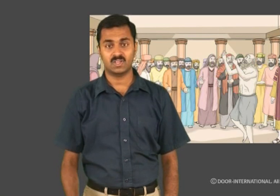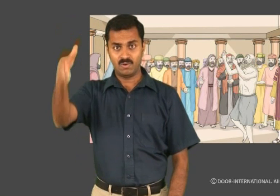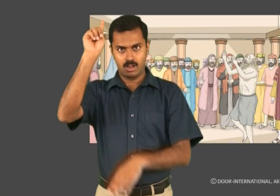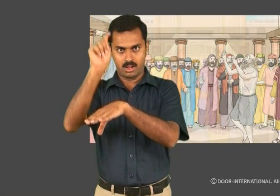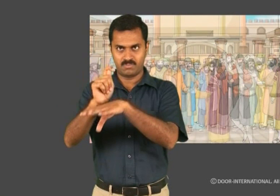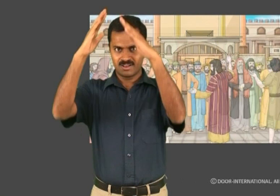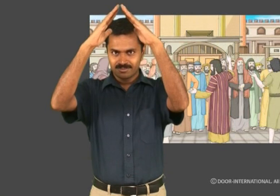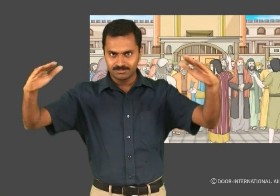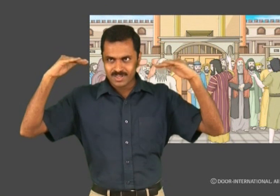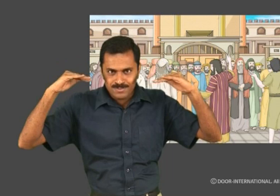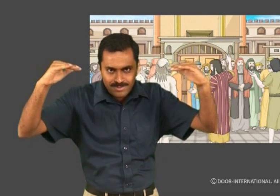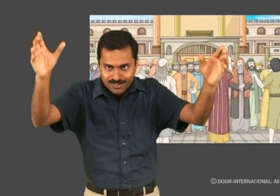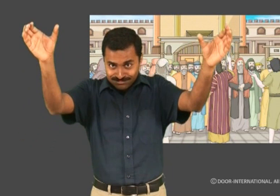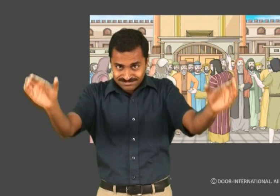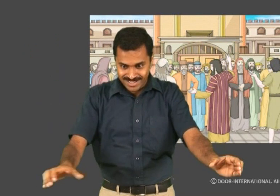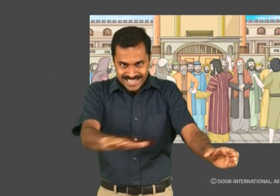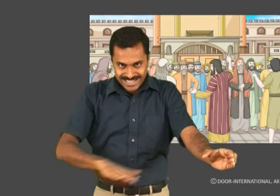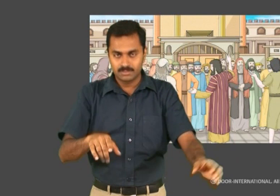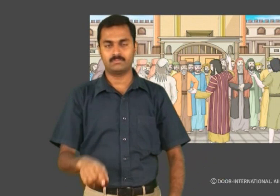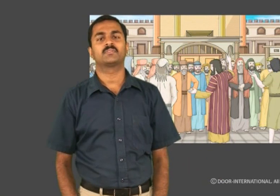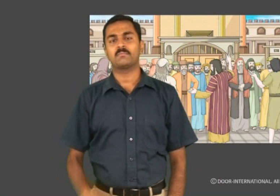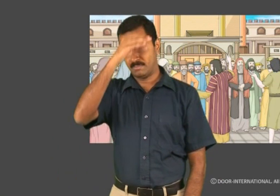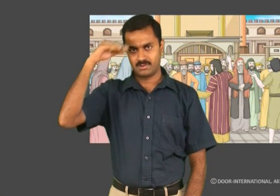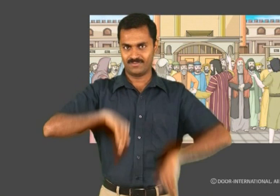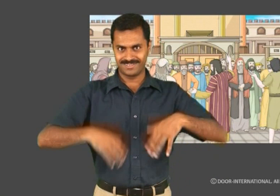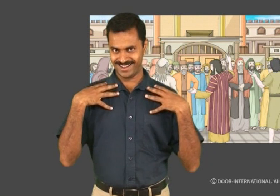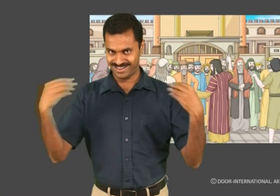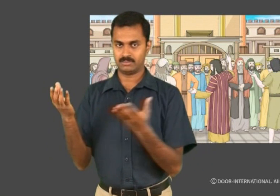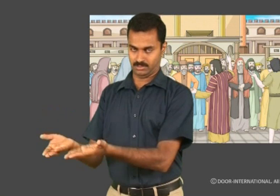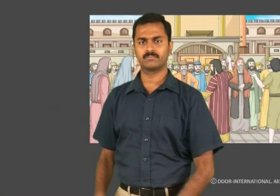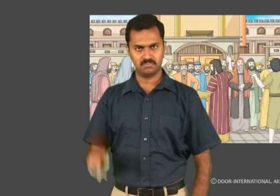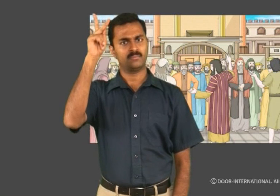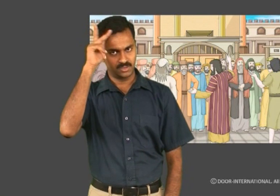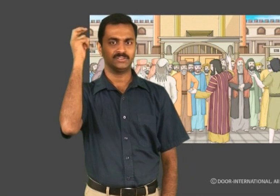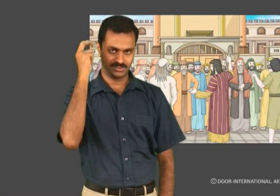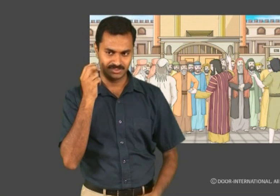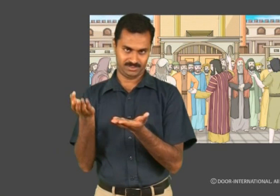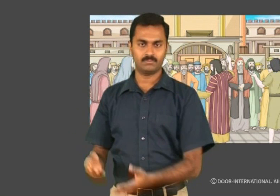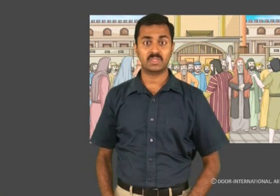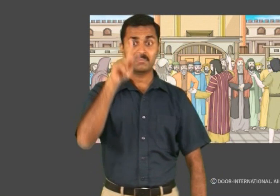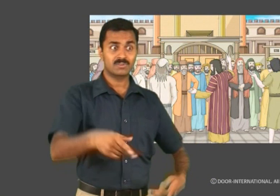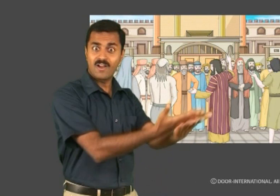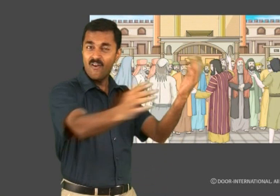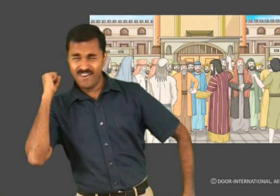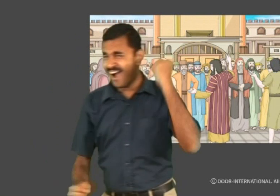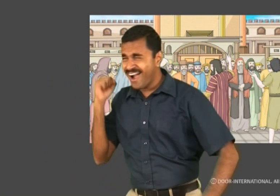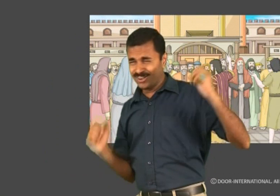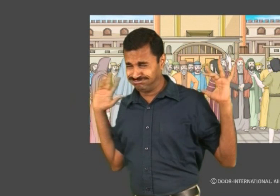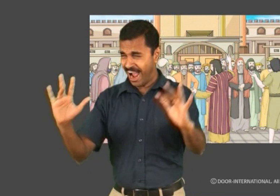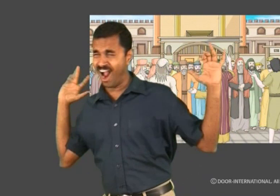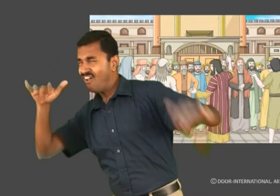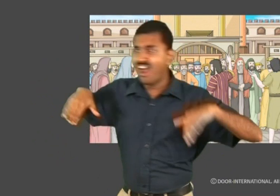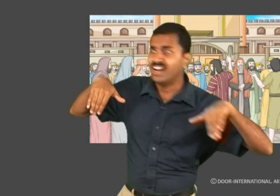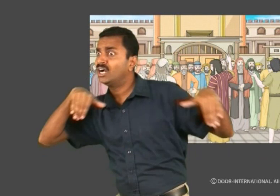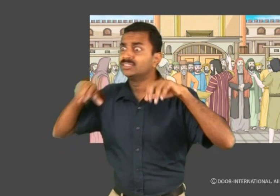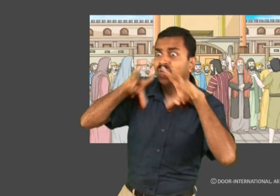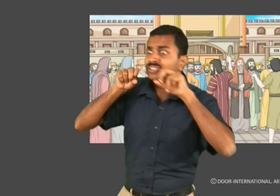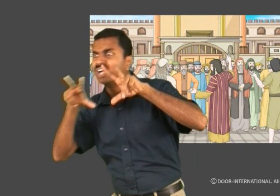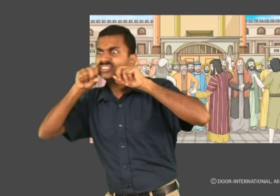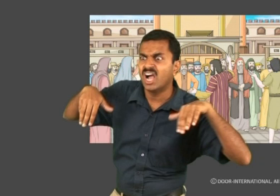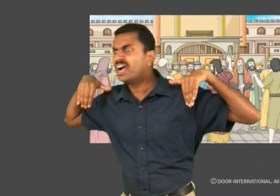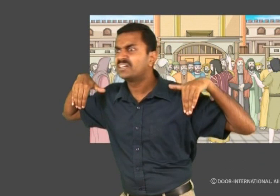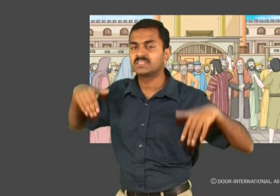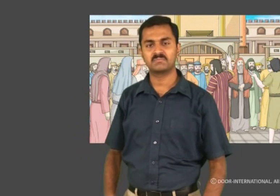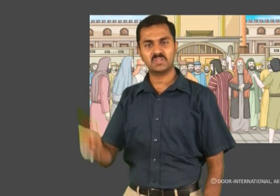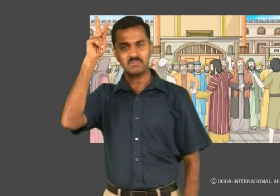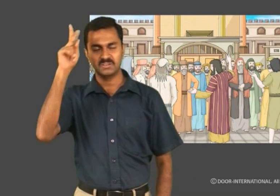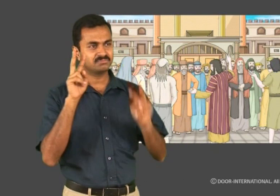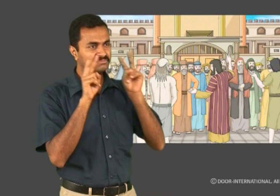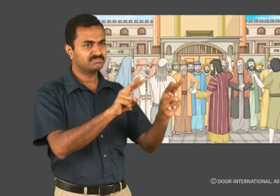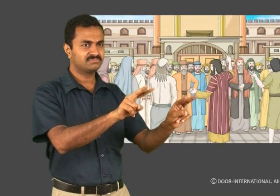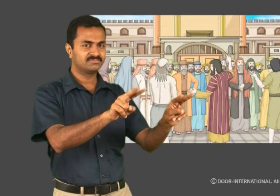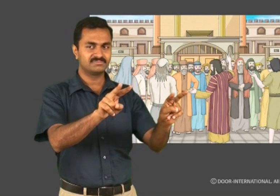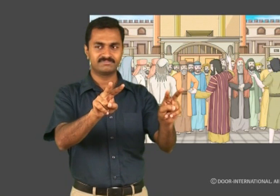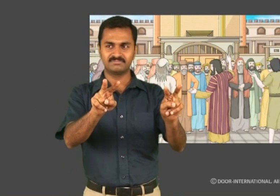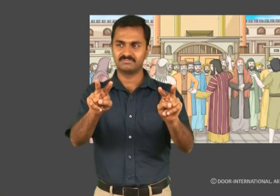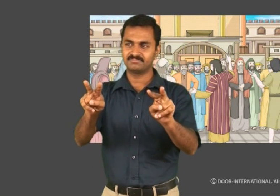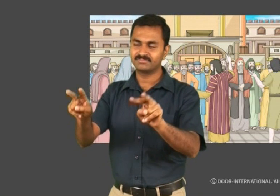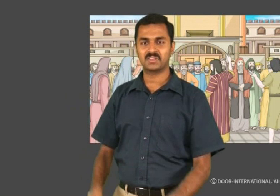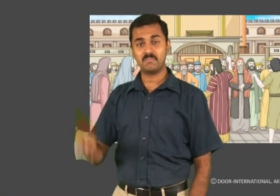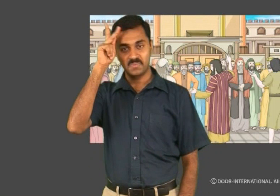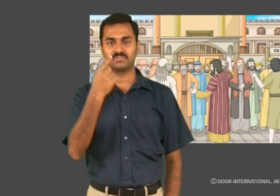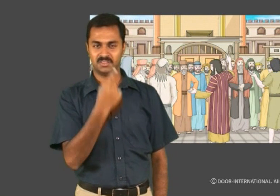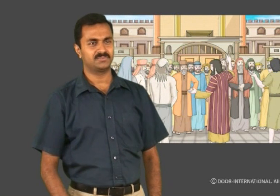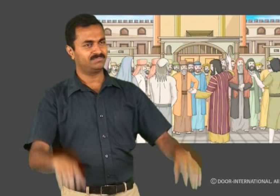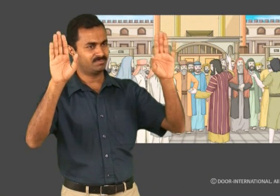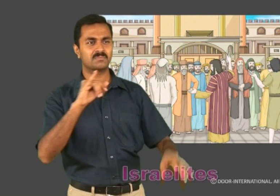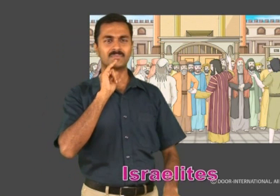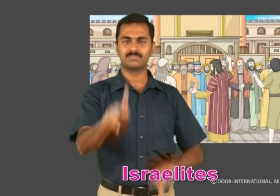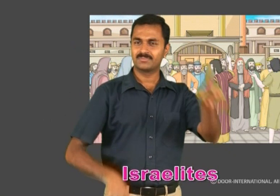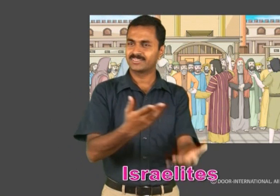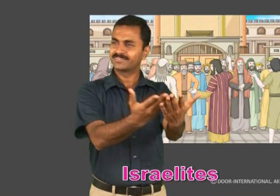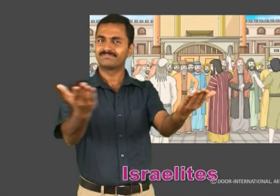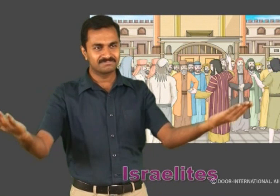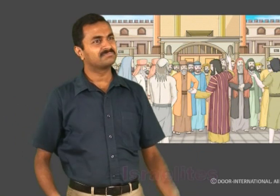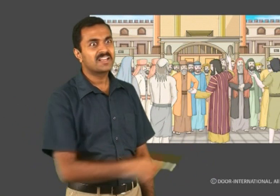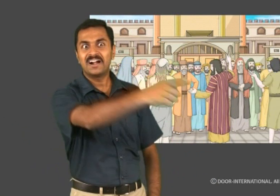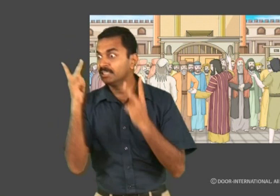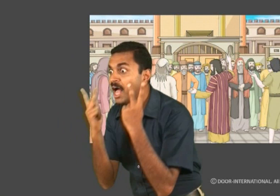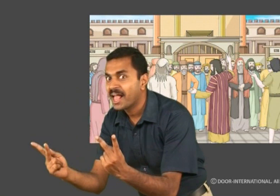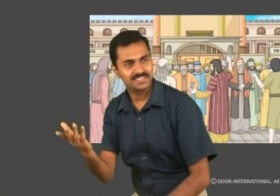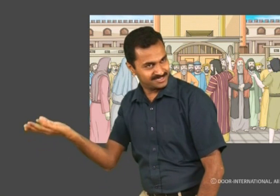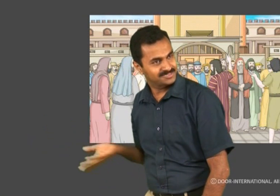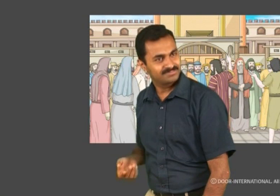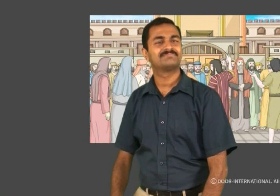And when Peter saw this, he addressed the people: “Men of Israel, why are you surprised by this?